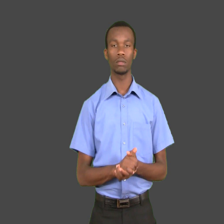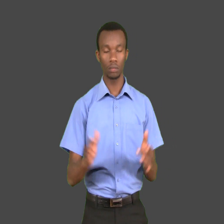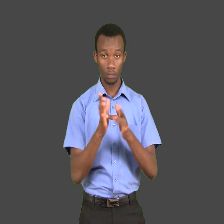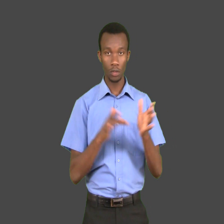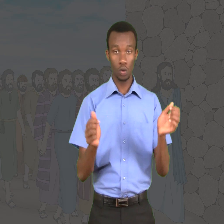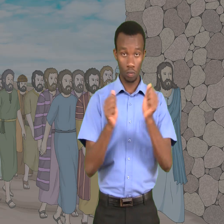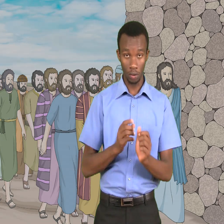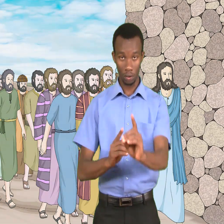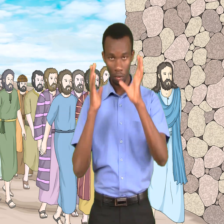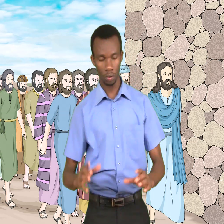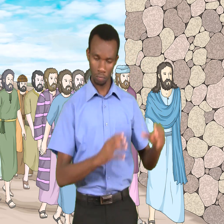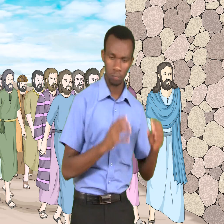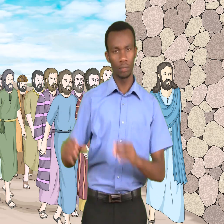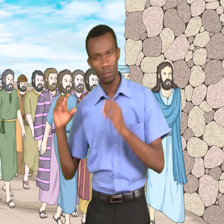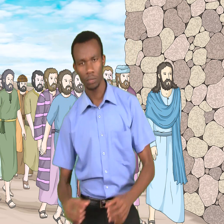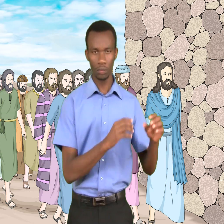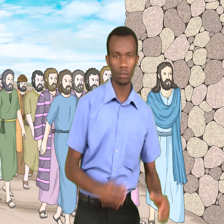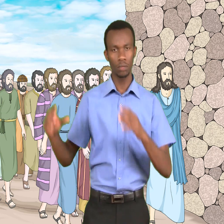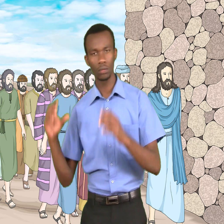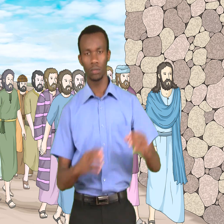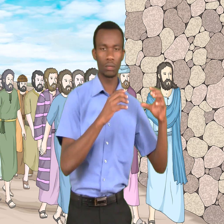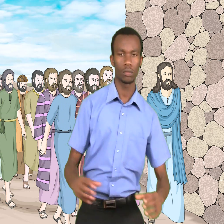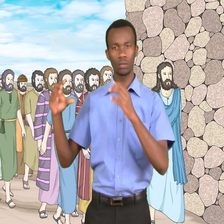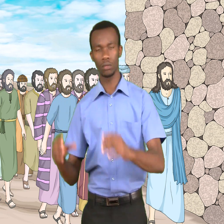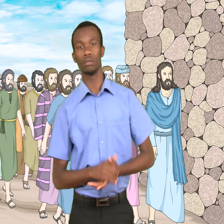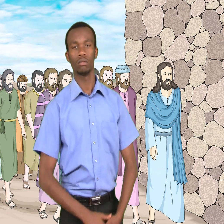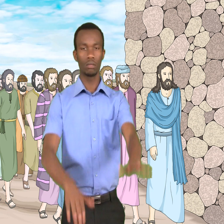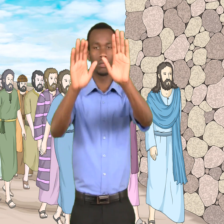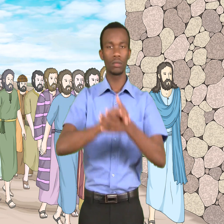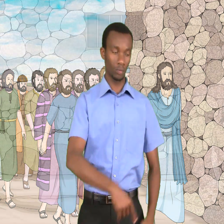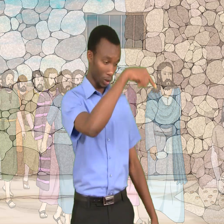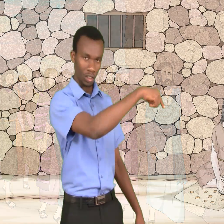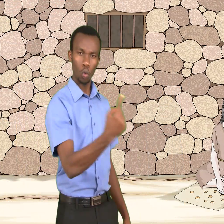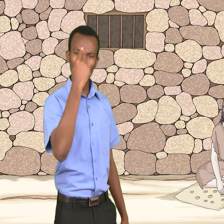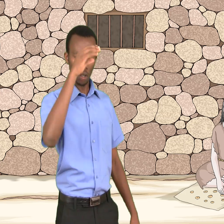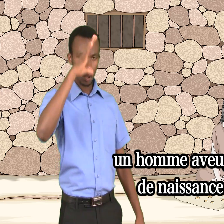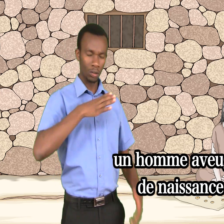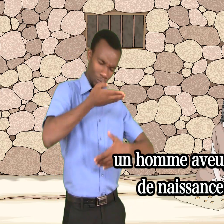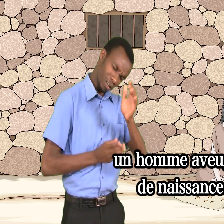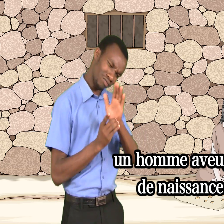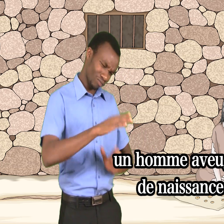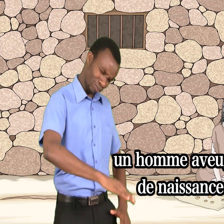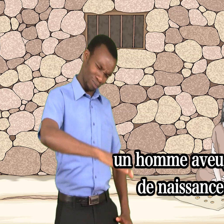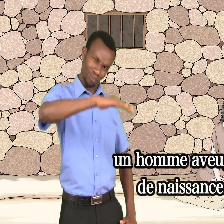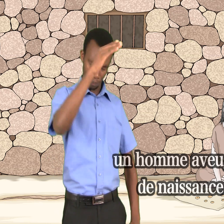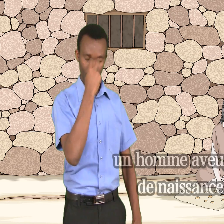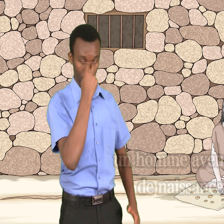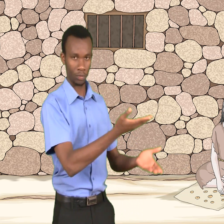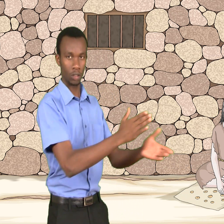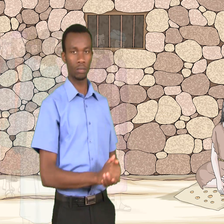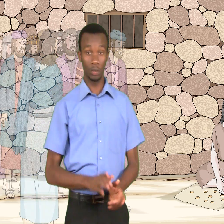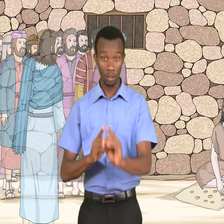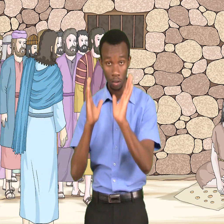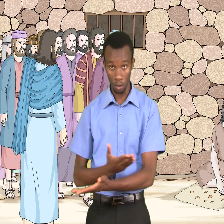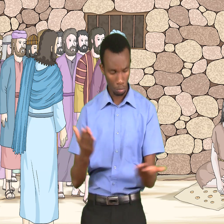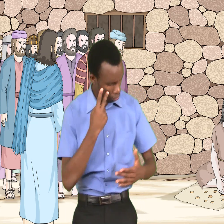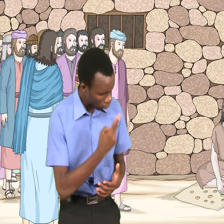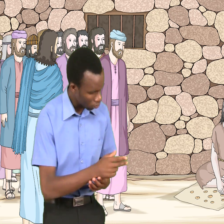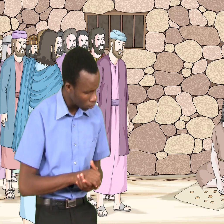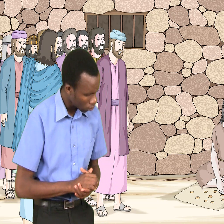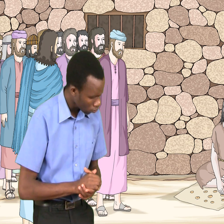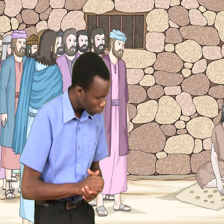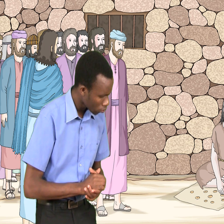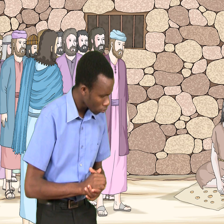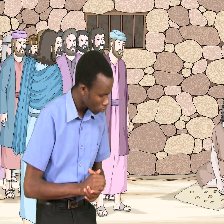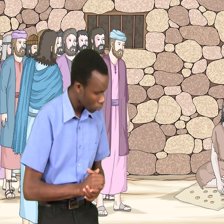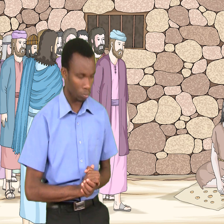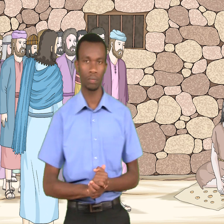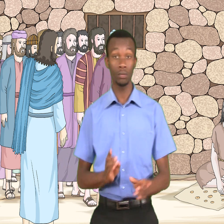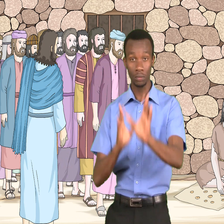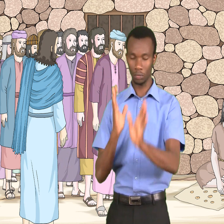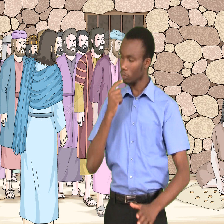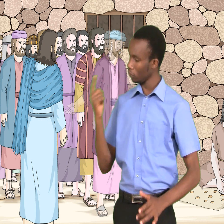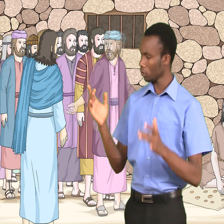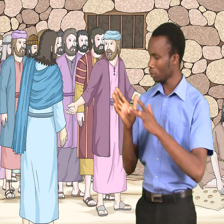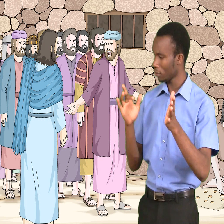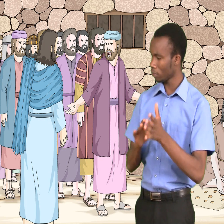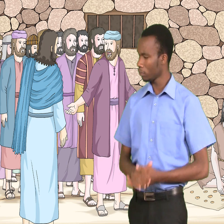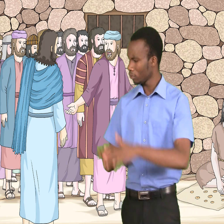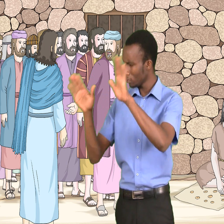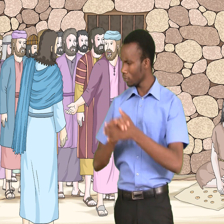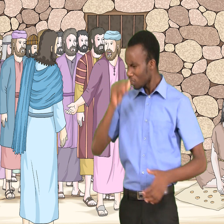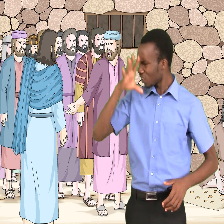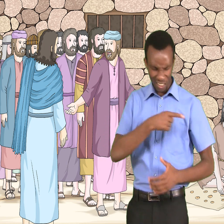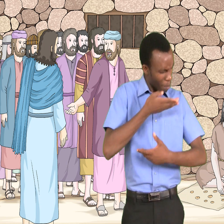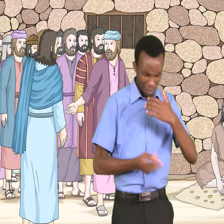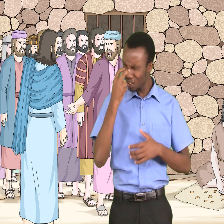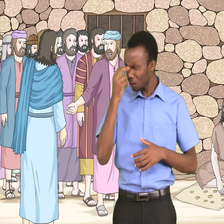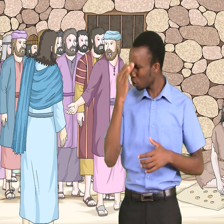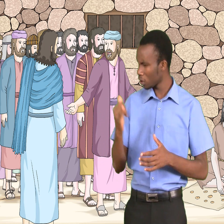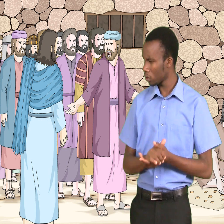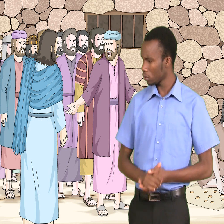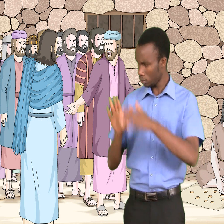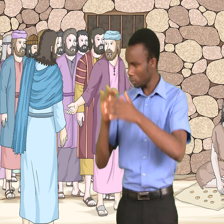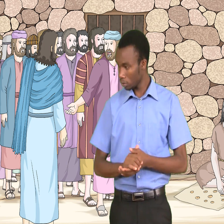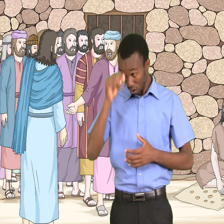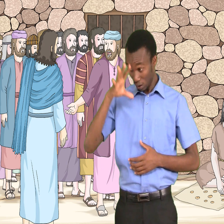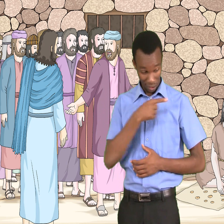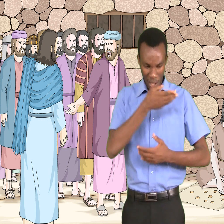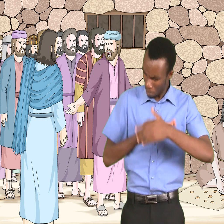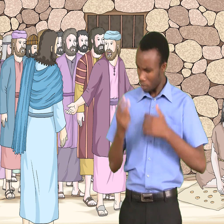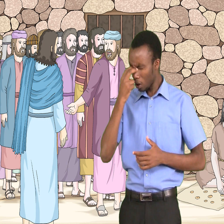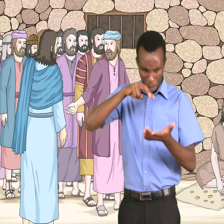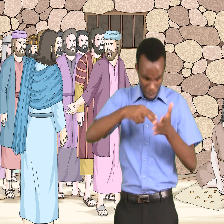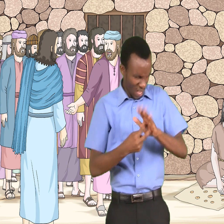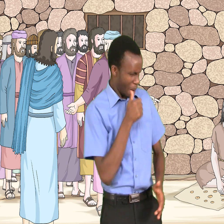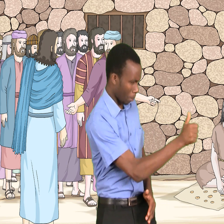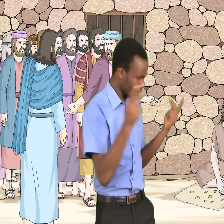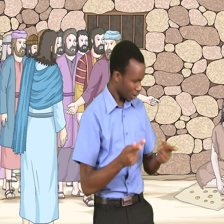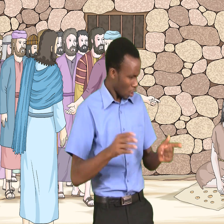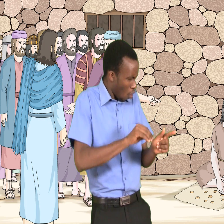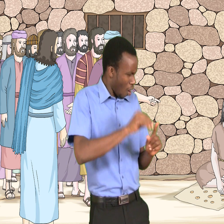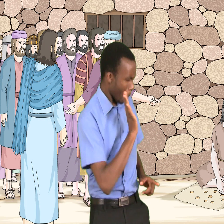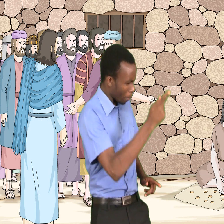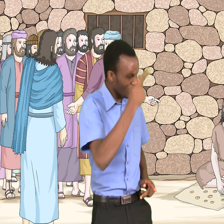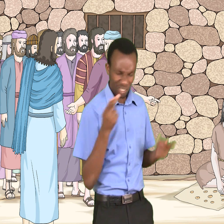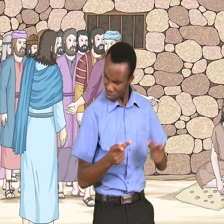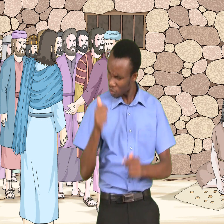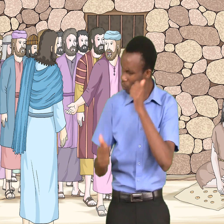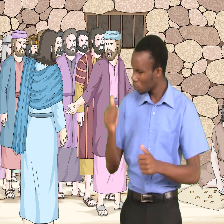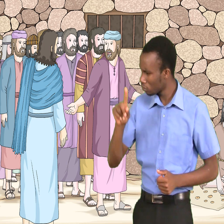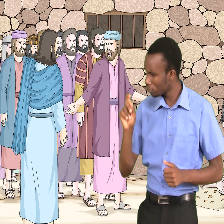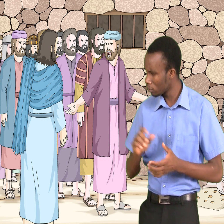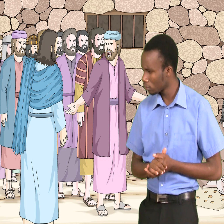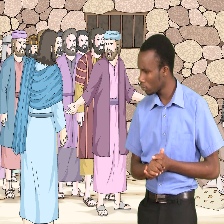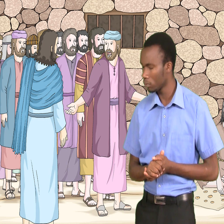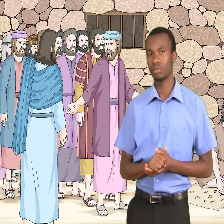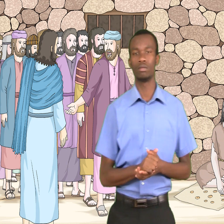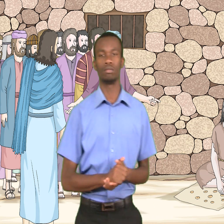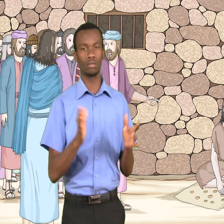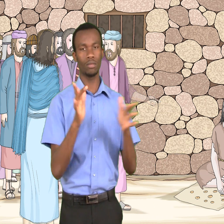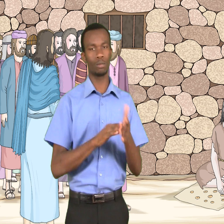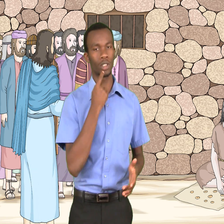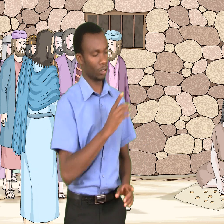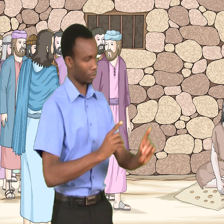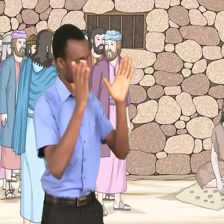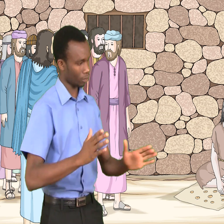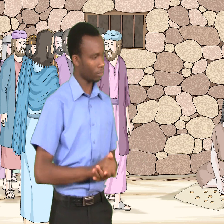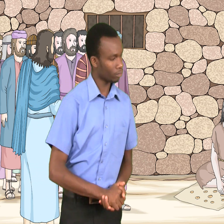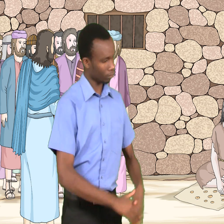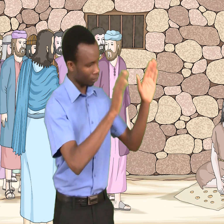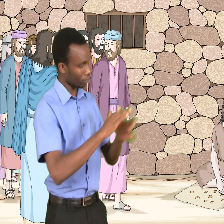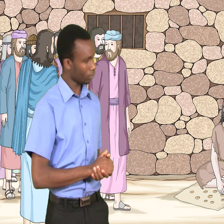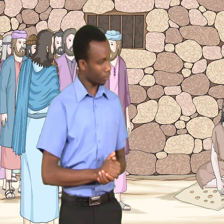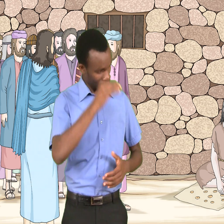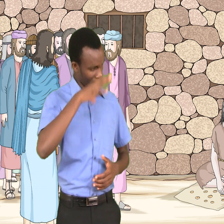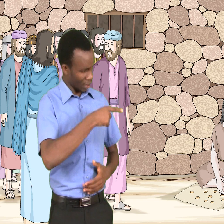Now as Jesus was passing by, He saw a man blind from birth, and His disciples asked Him, “Rabbi, who sinned, this man or his parents, that he was born blind?”